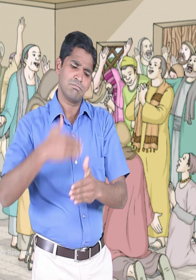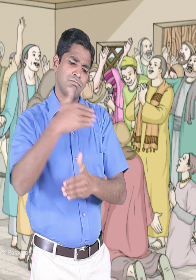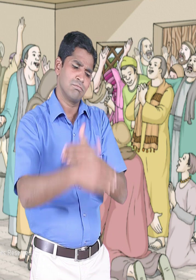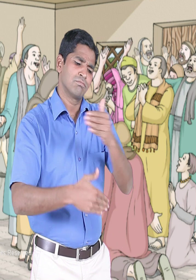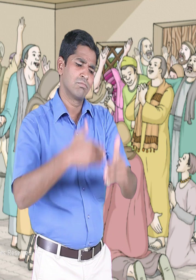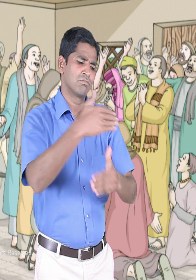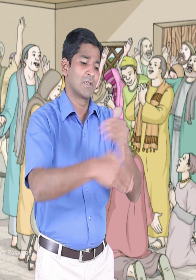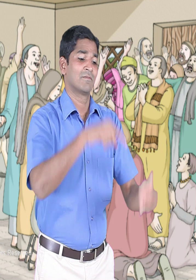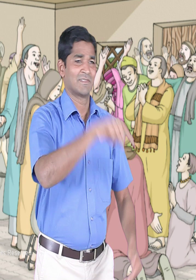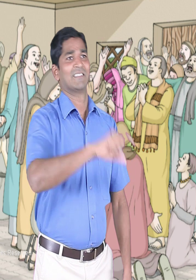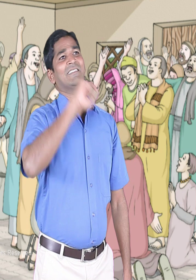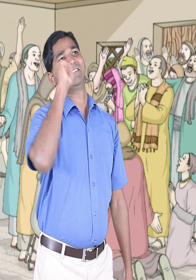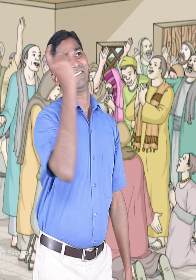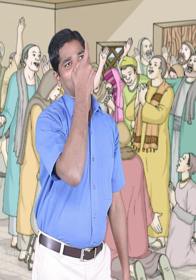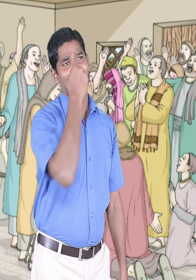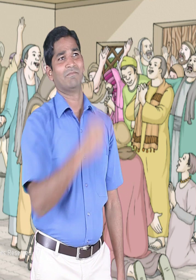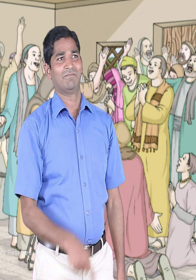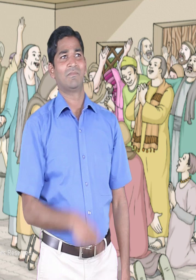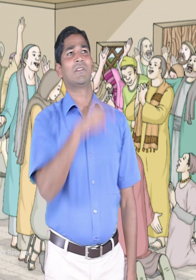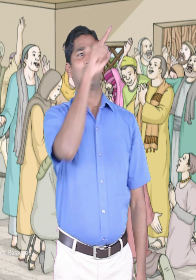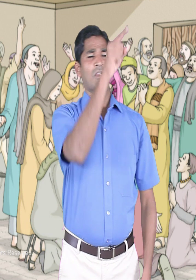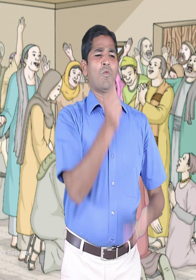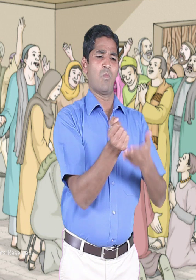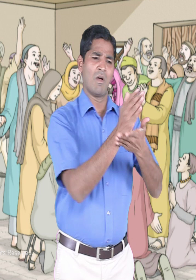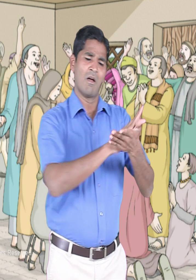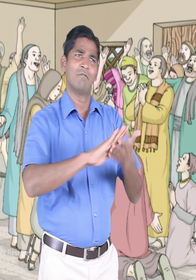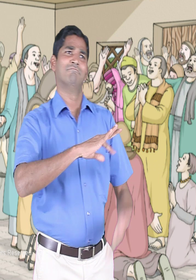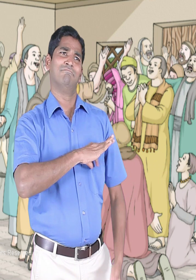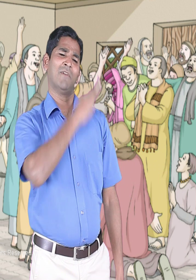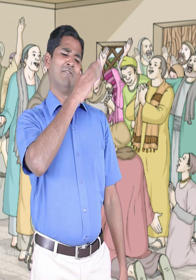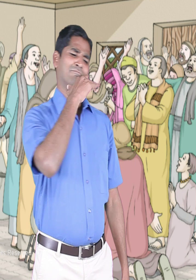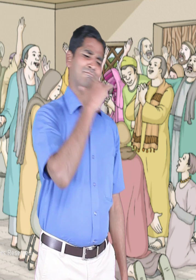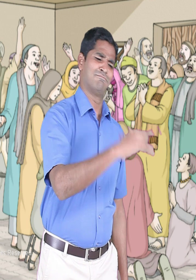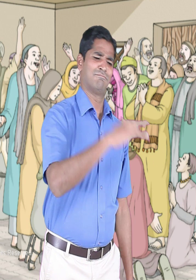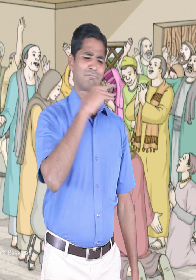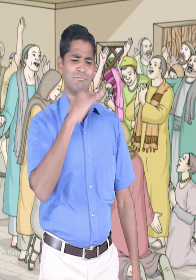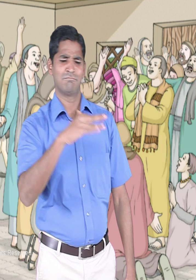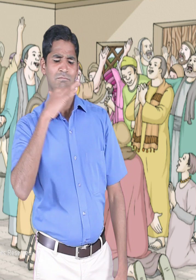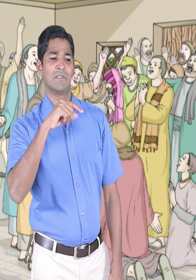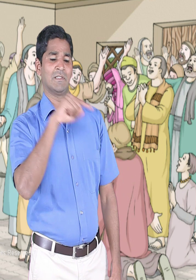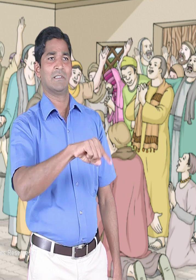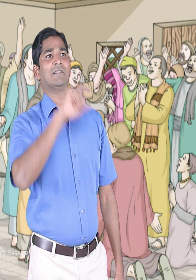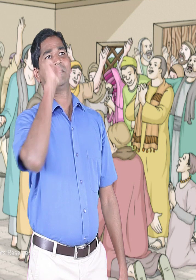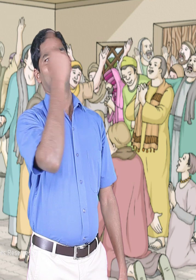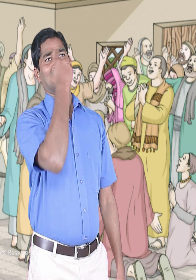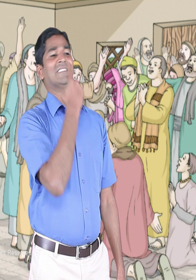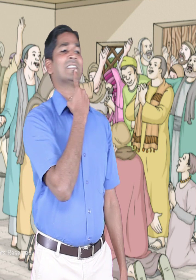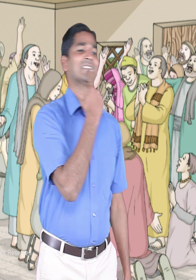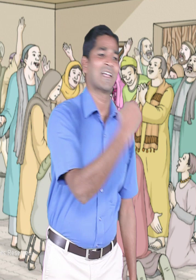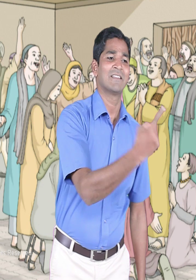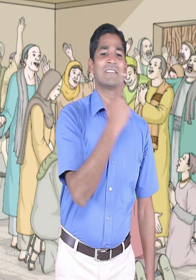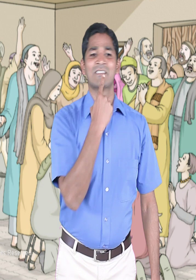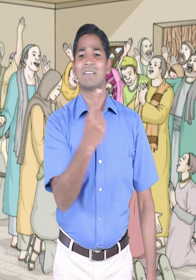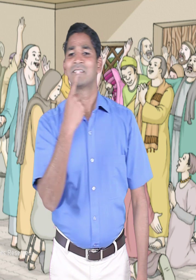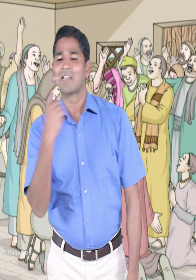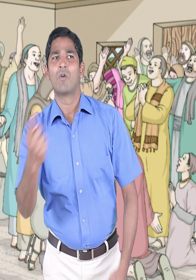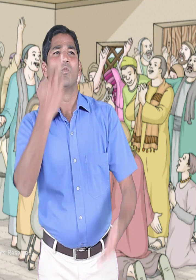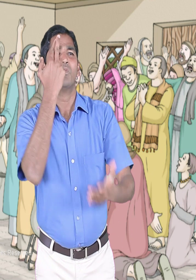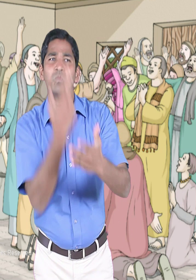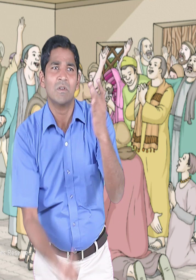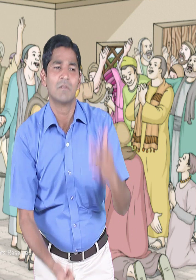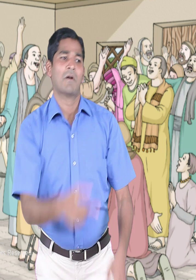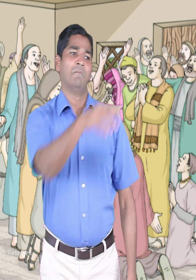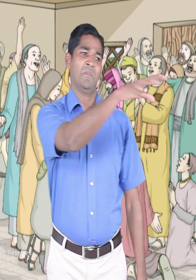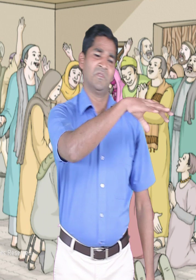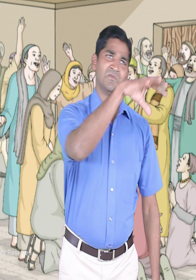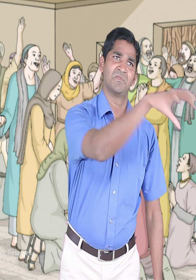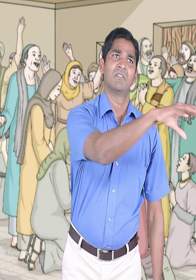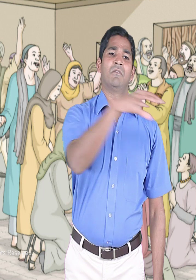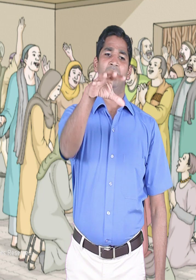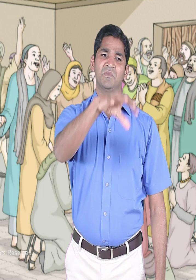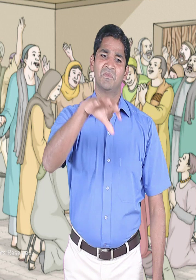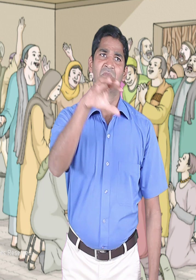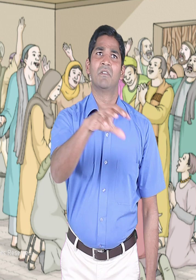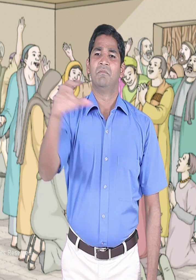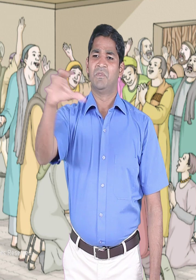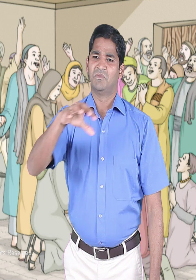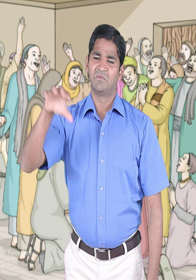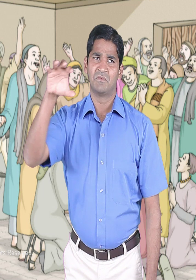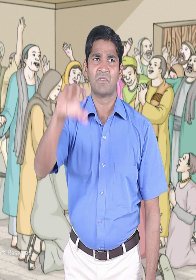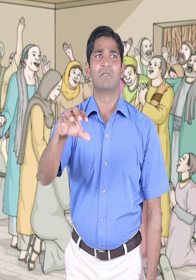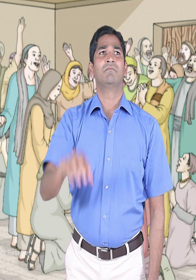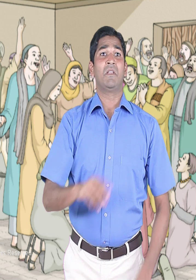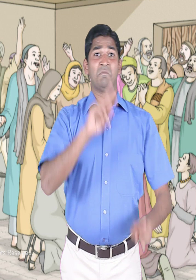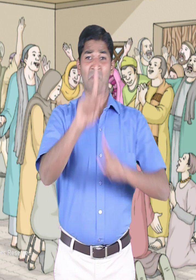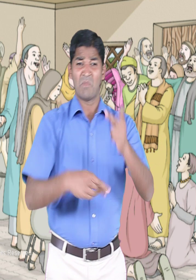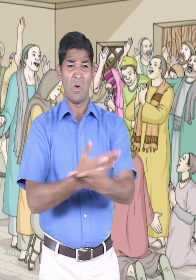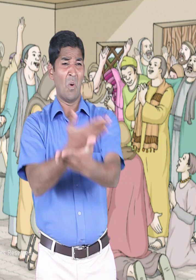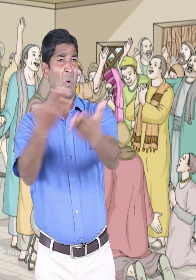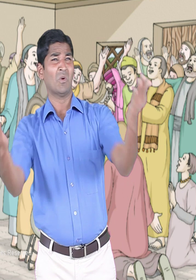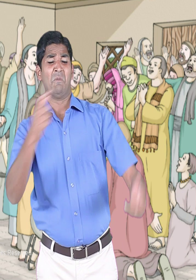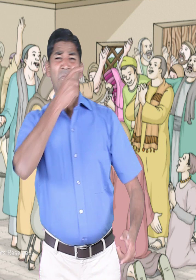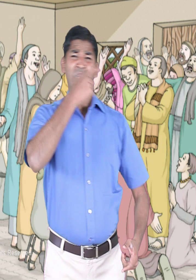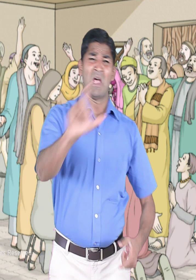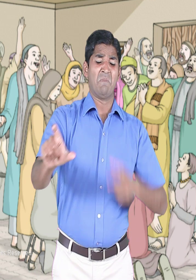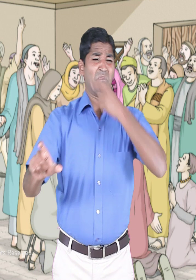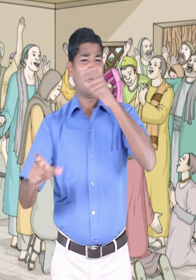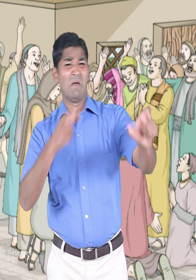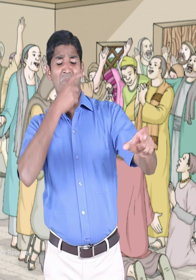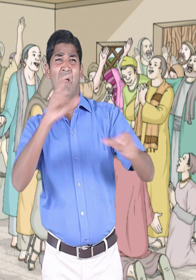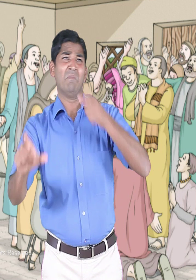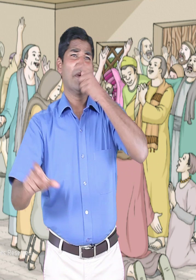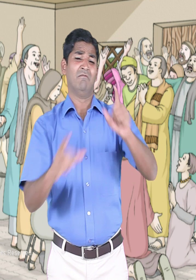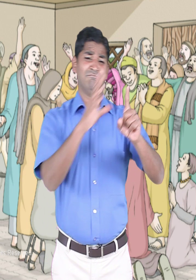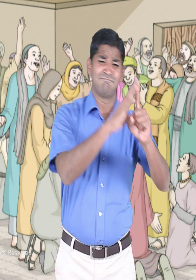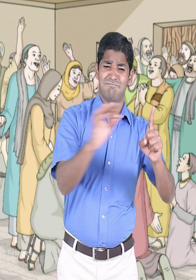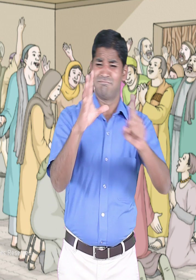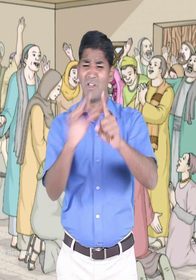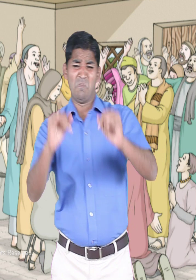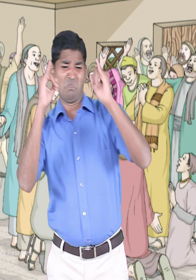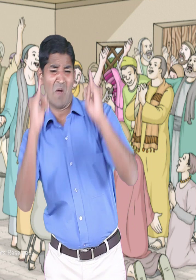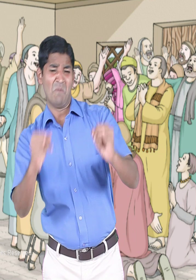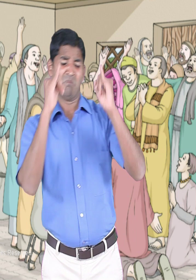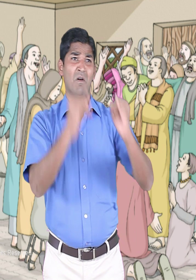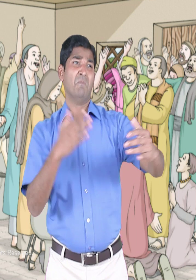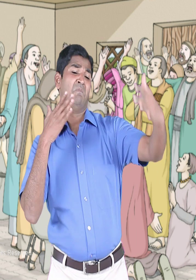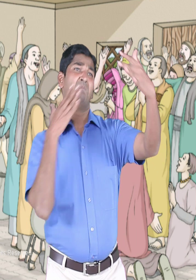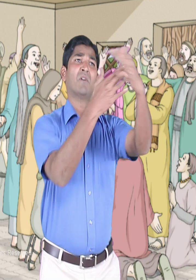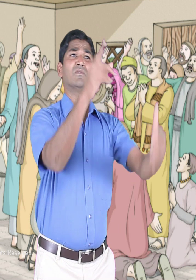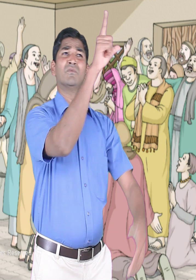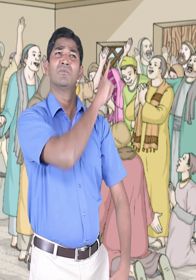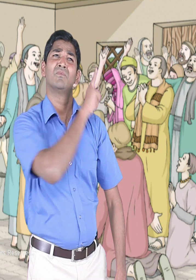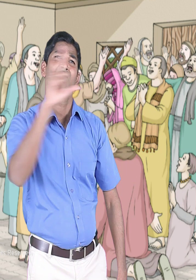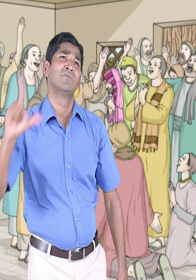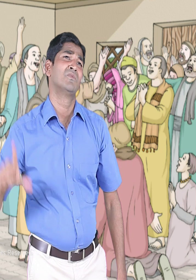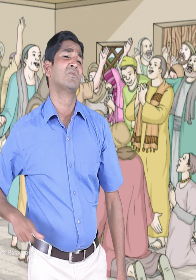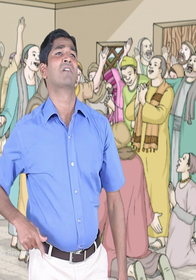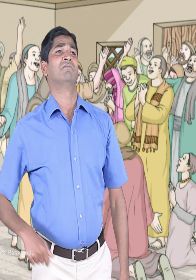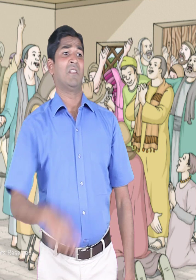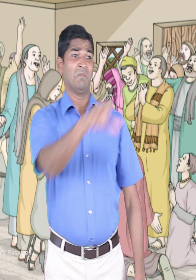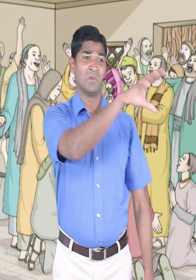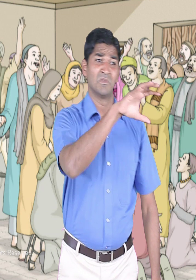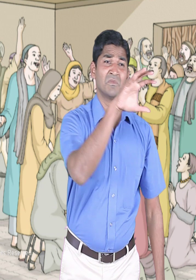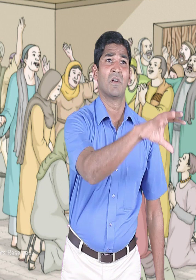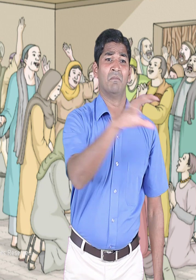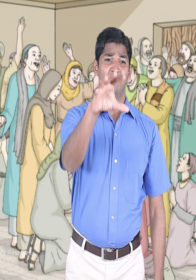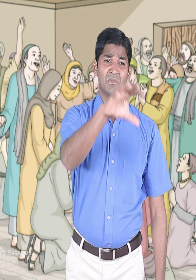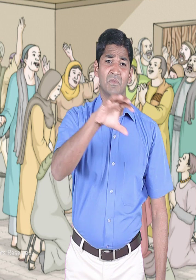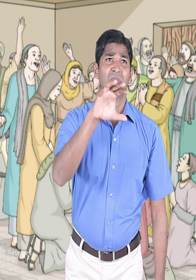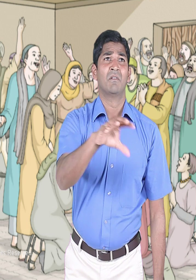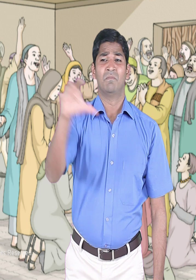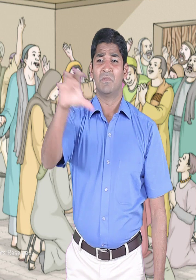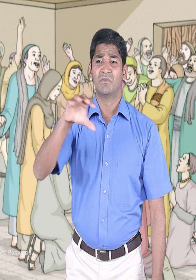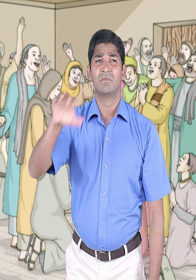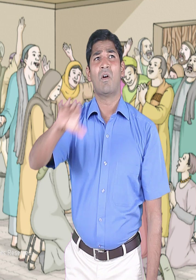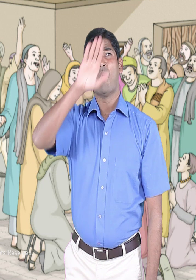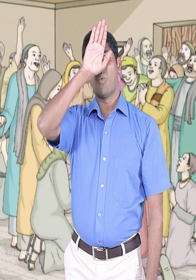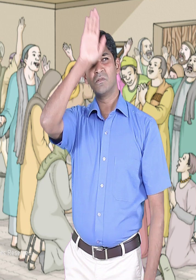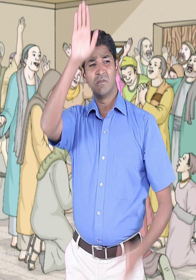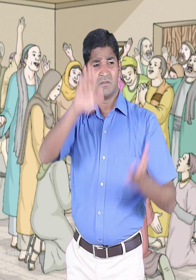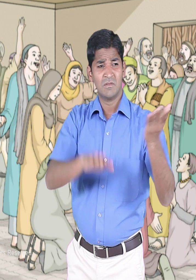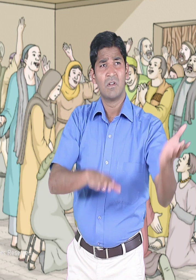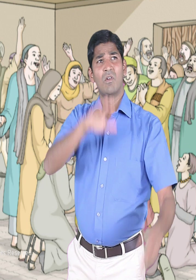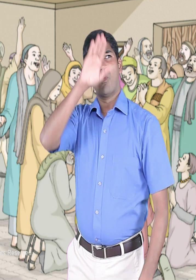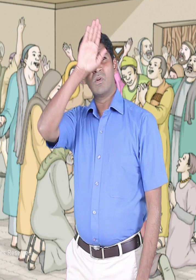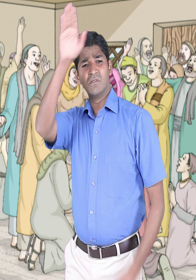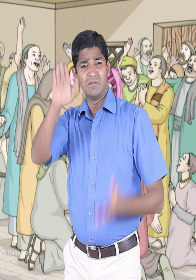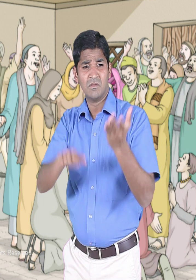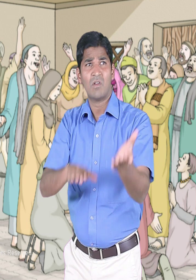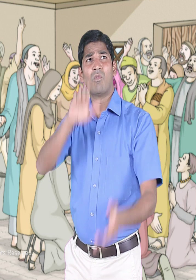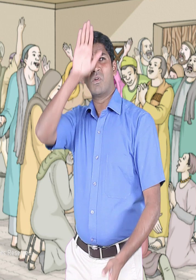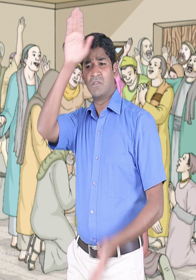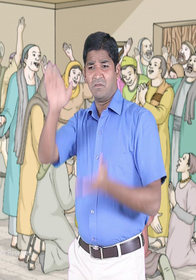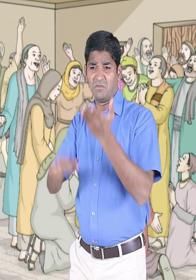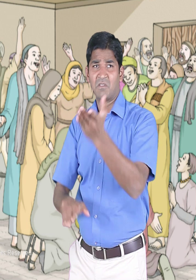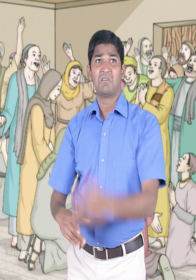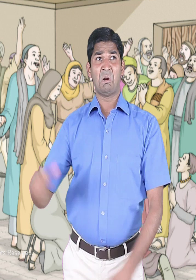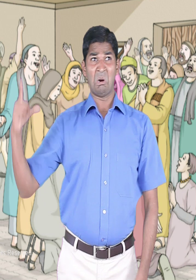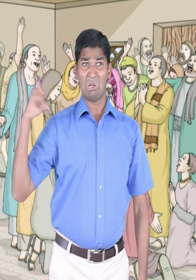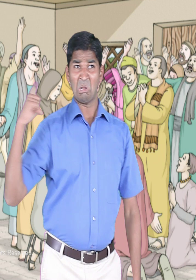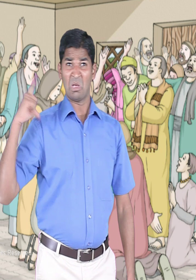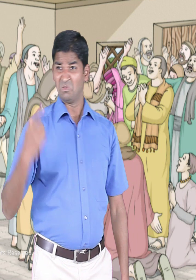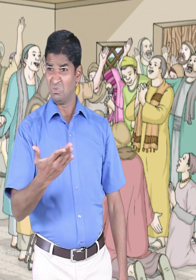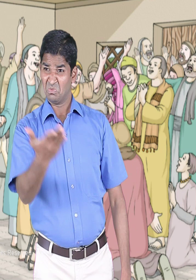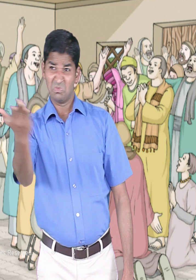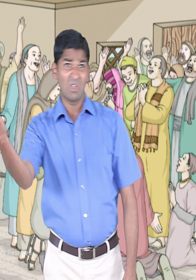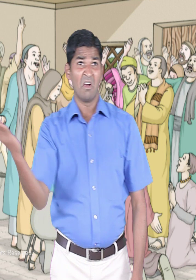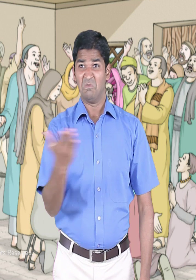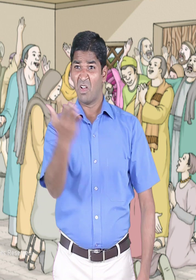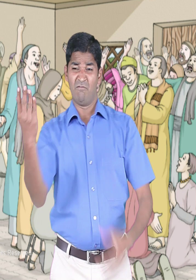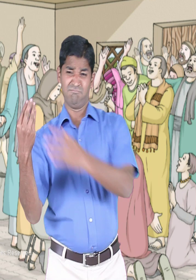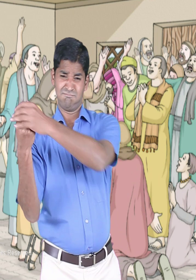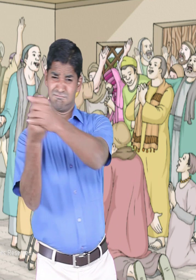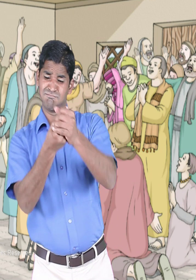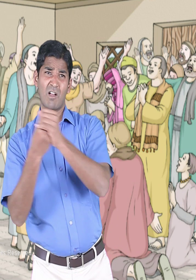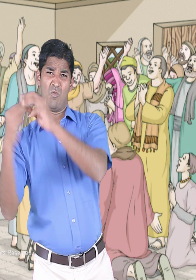You spoke by the Holy Spirit through the mouth of Your servant, our father David: ‘Why do the nations rage and the peoples plot in vain?